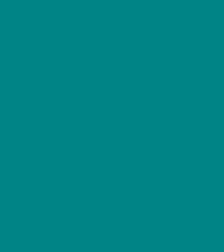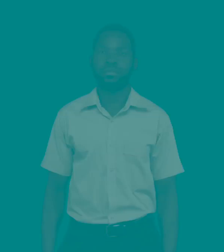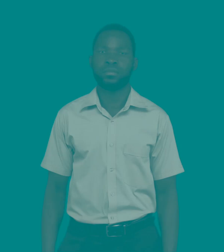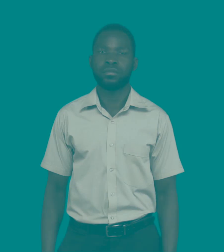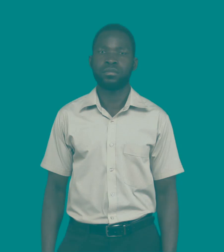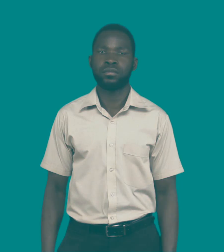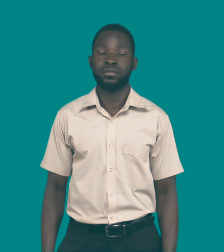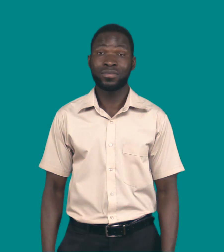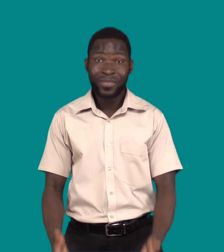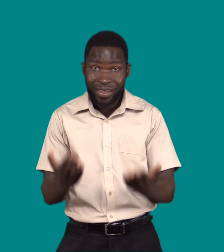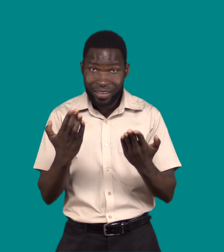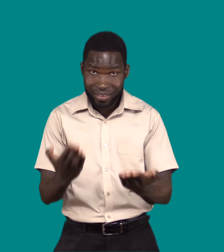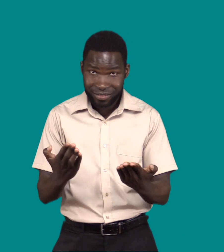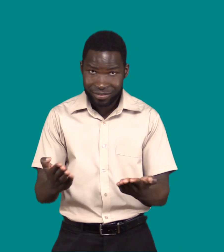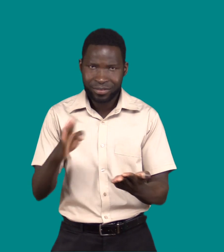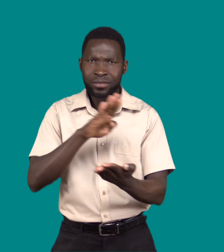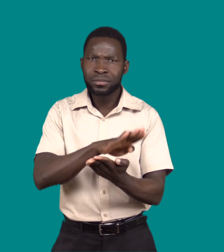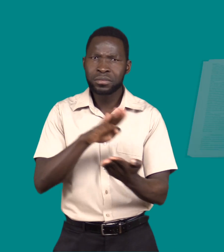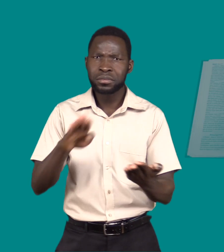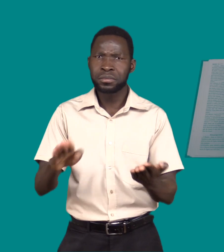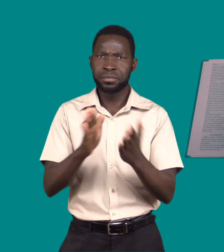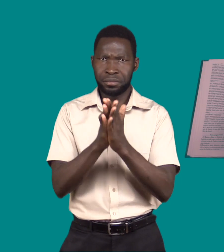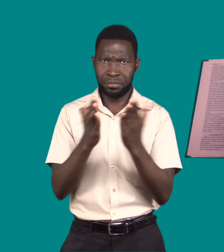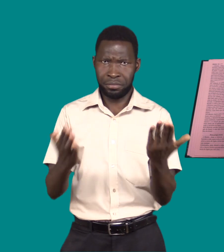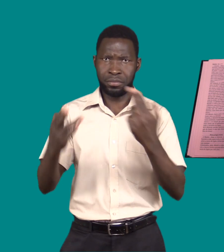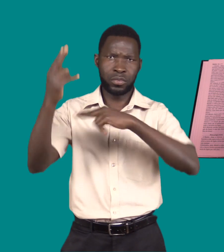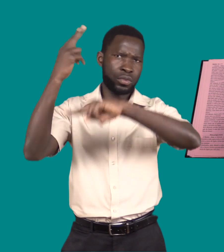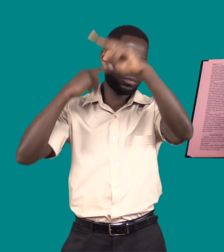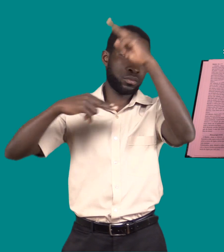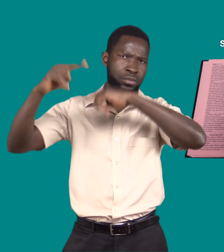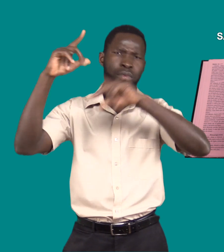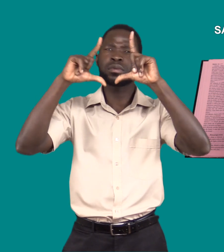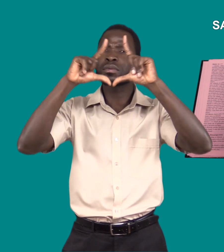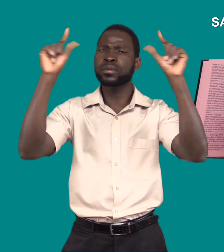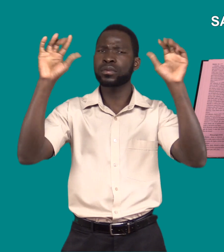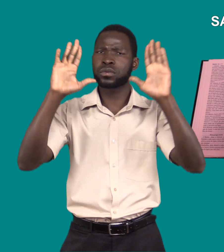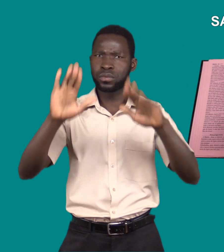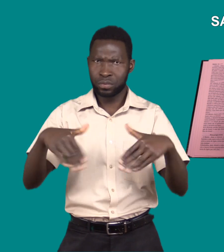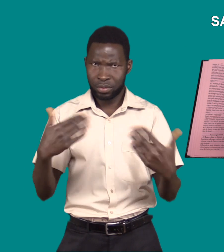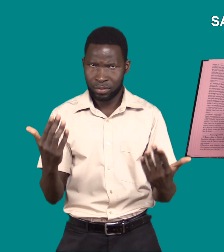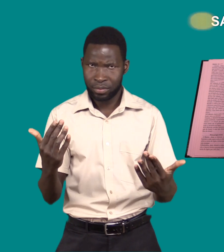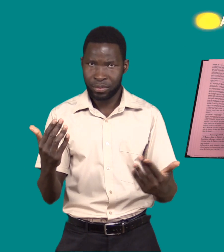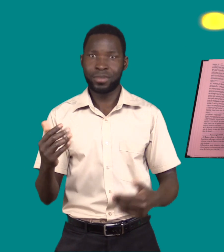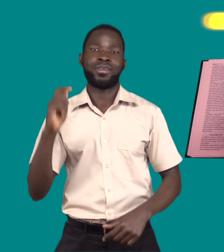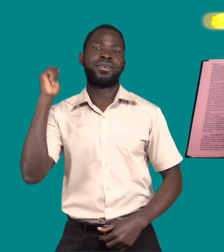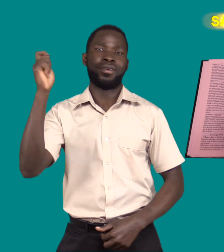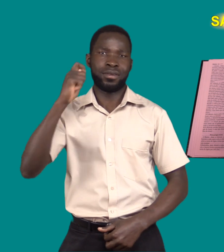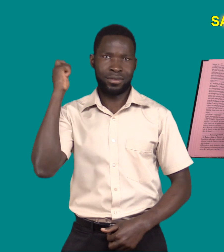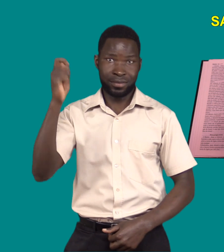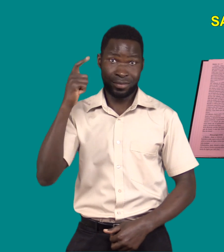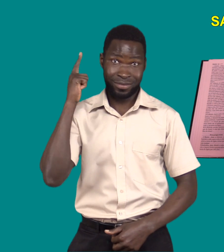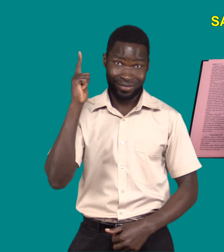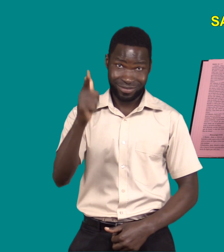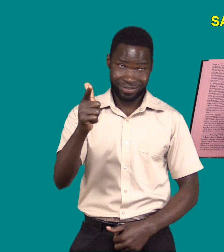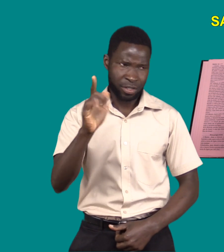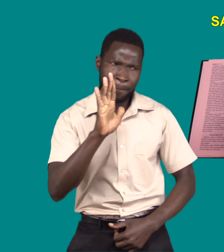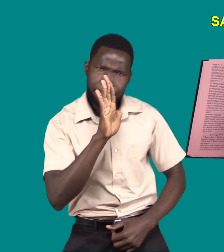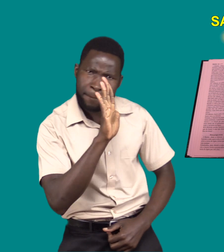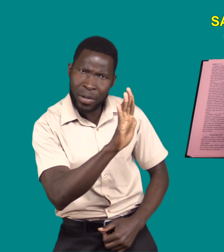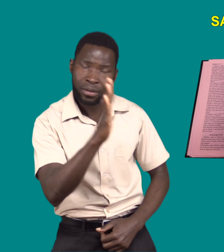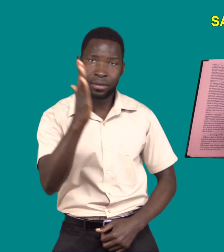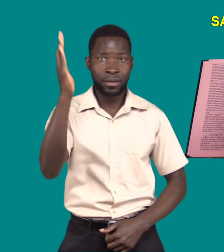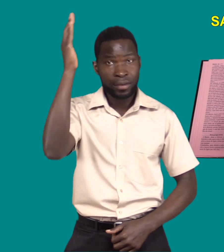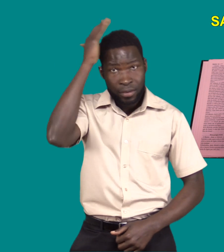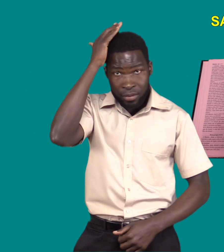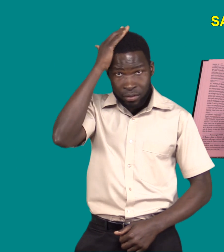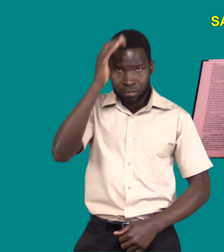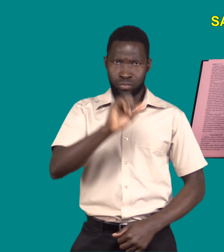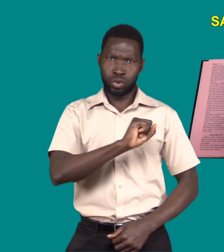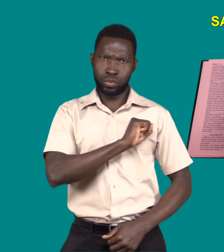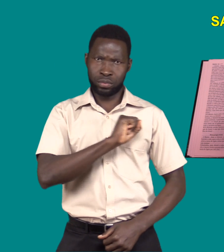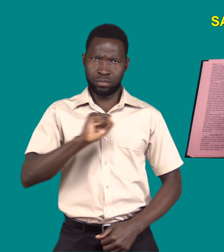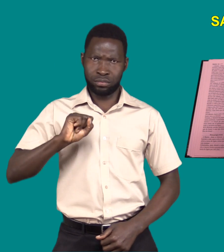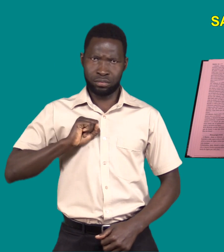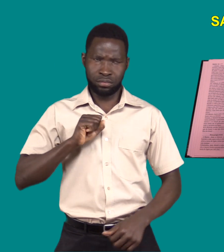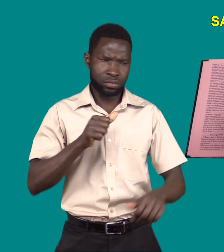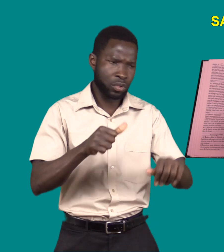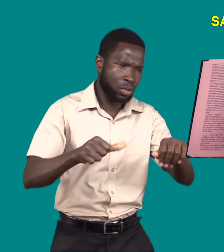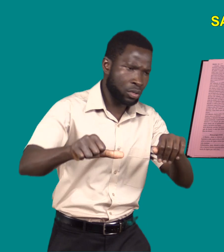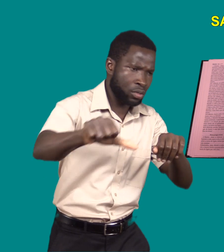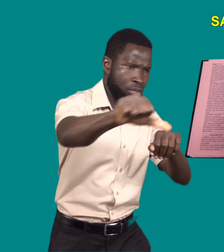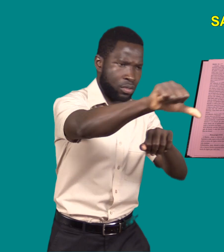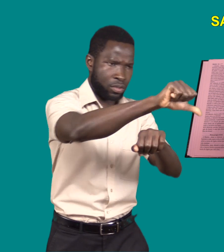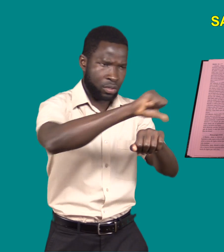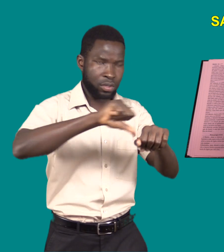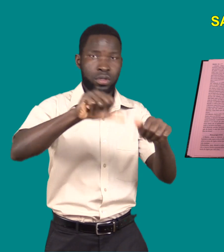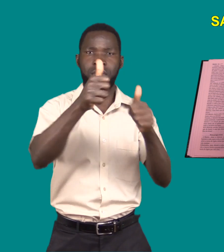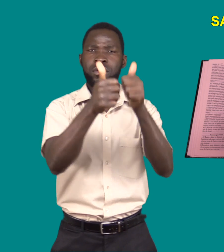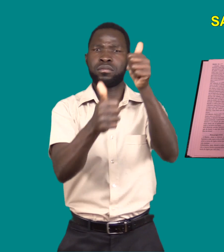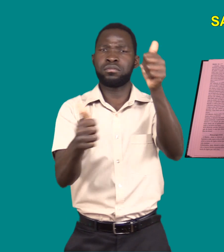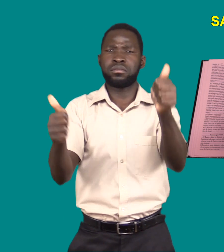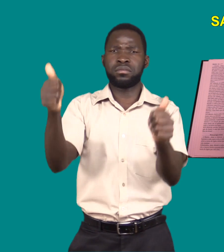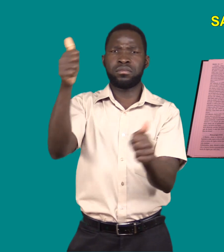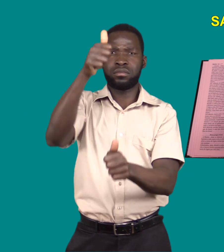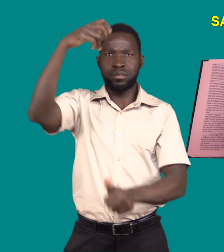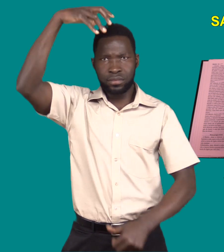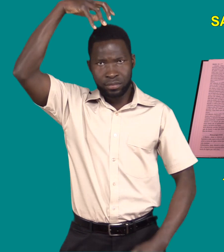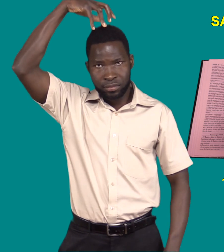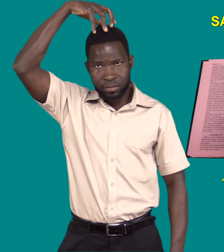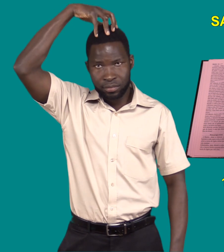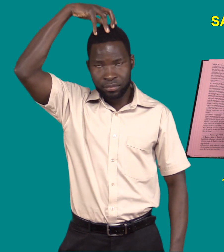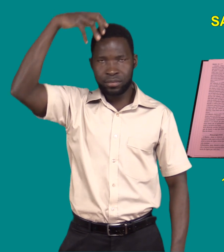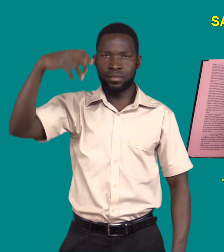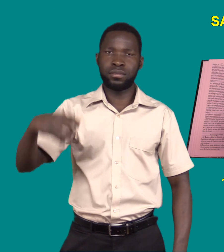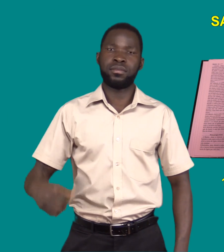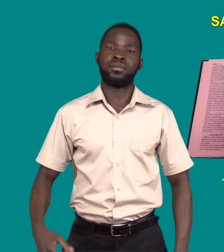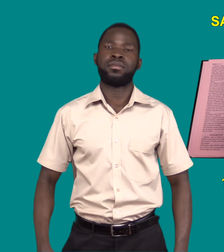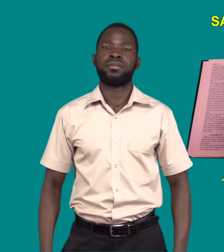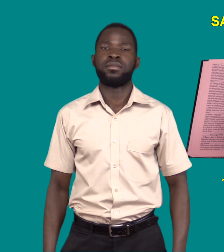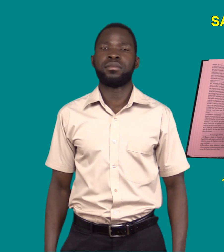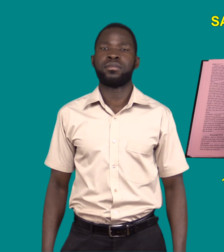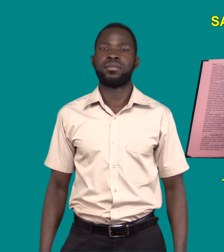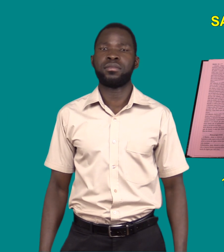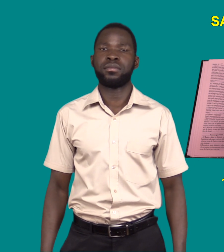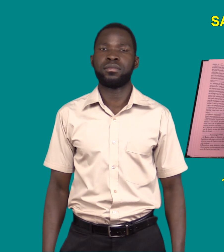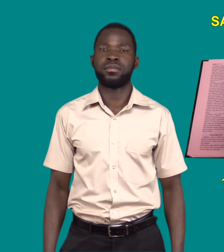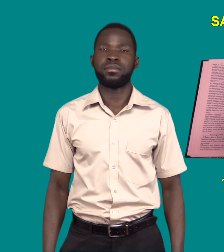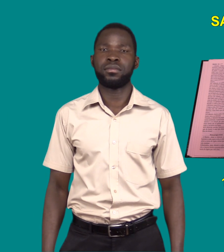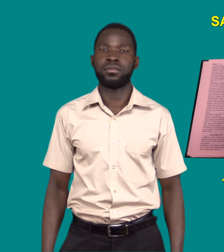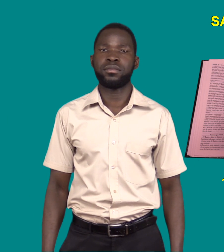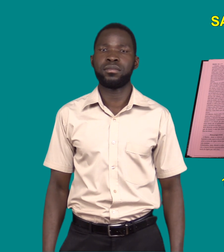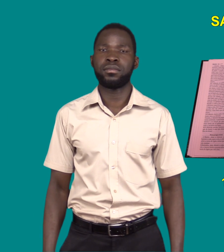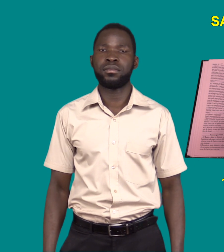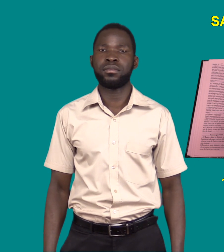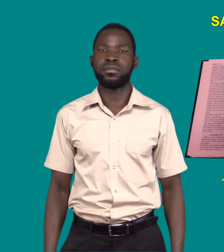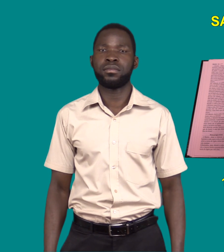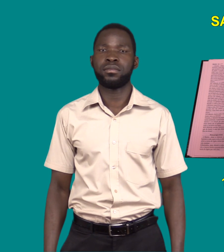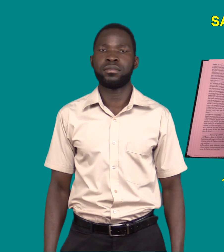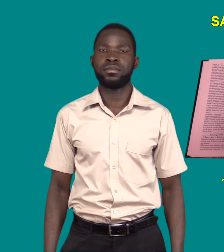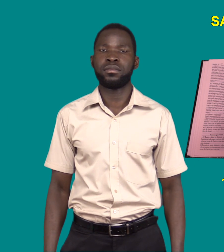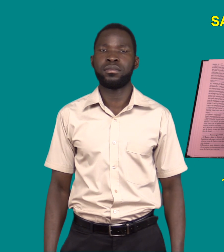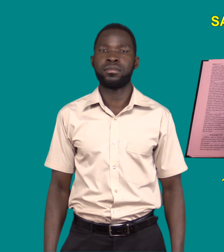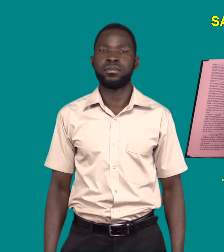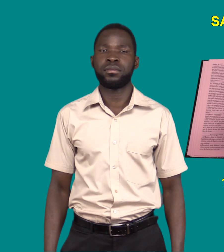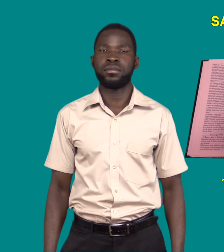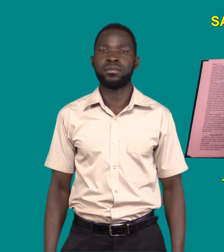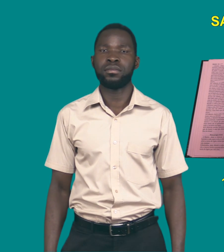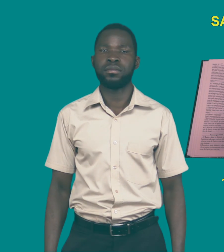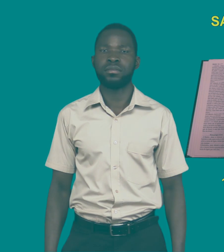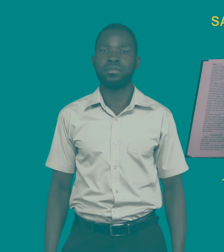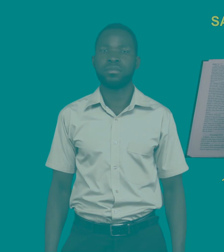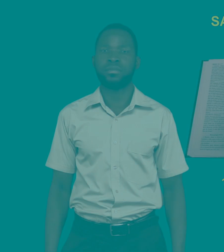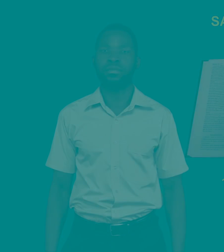Samuel anoints David as king